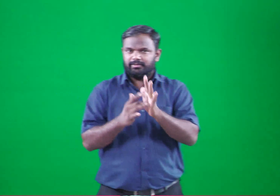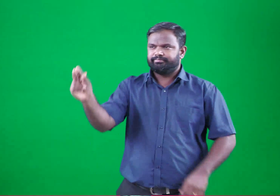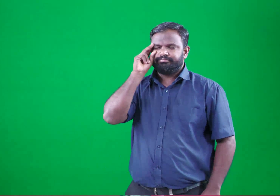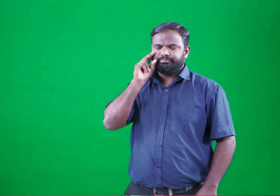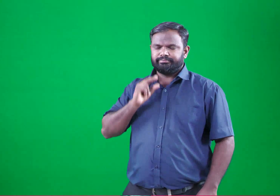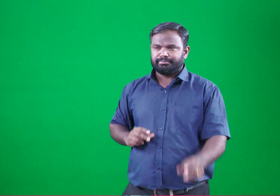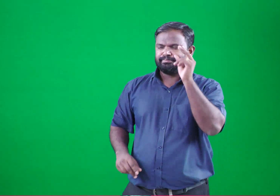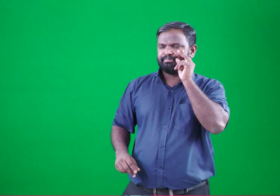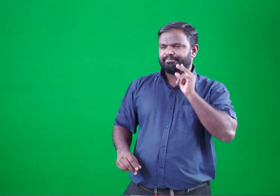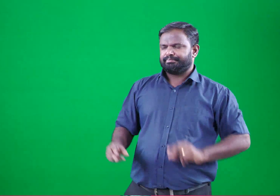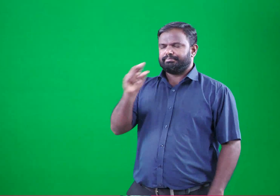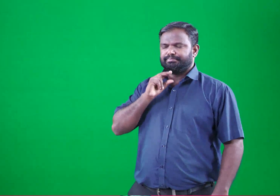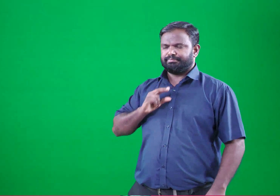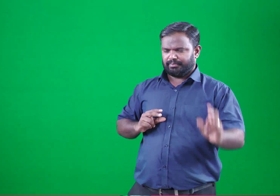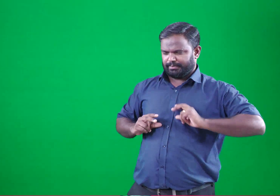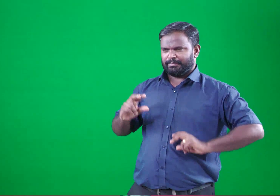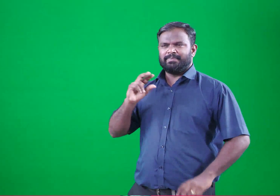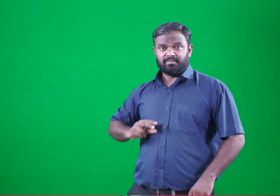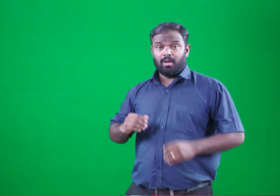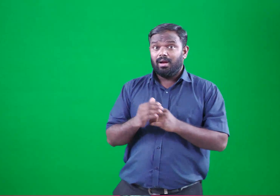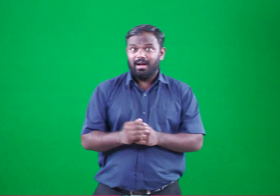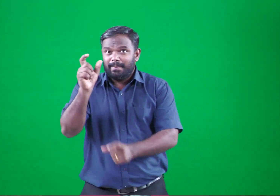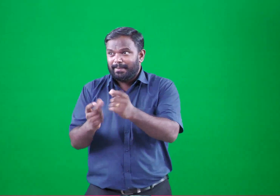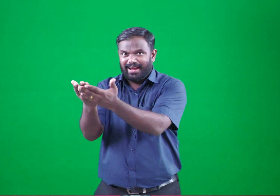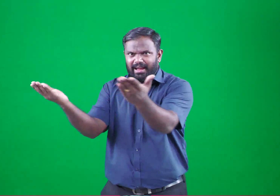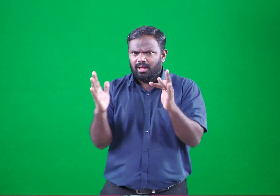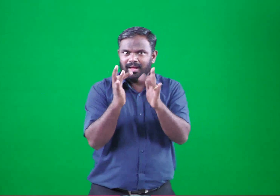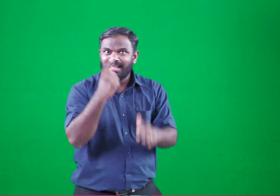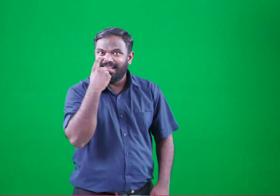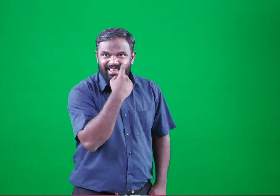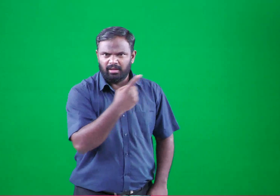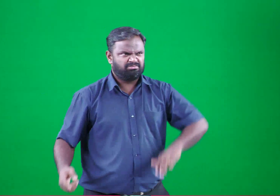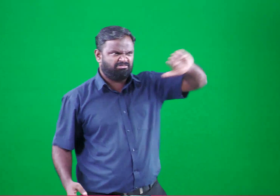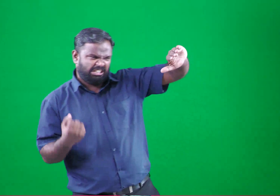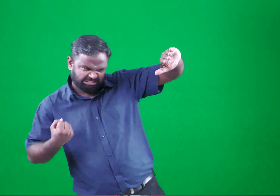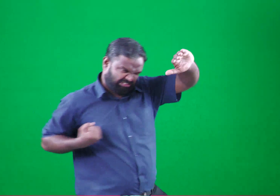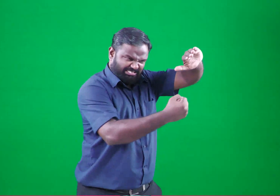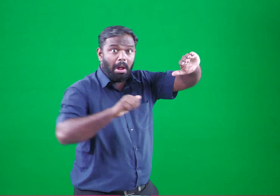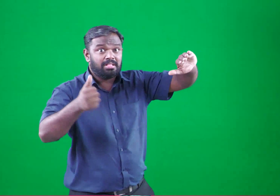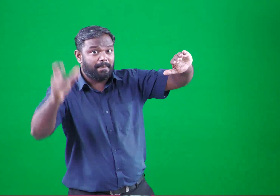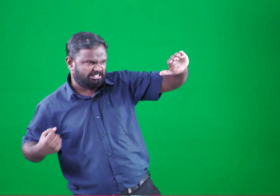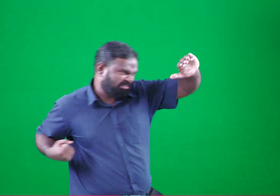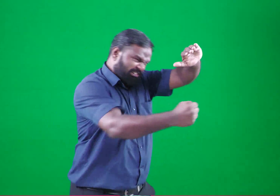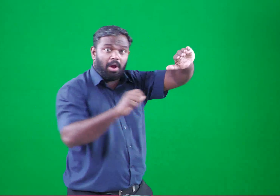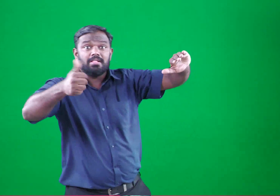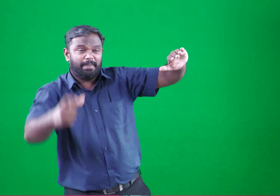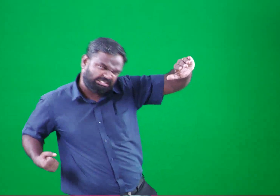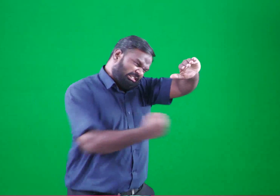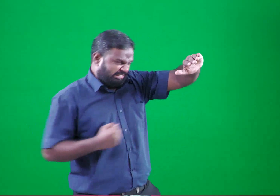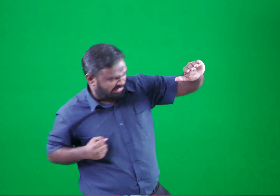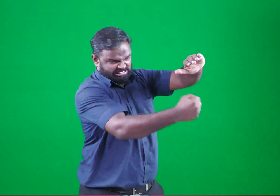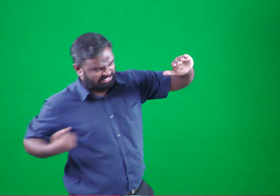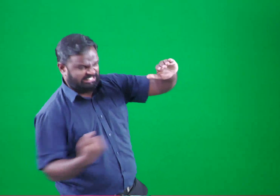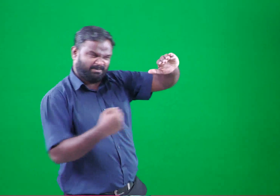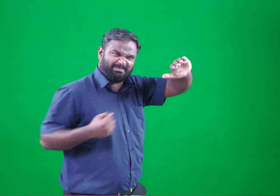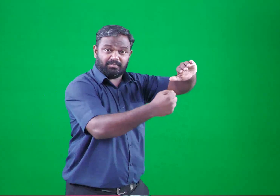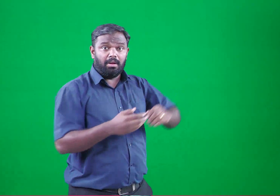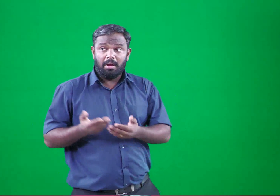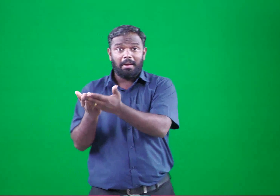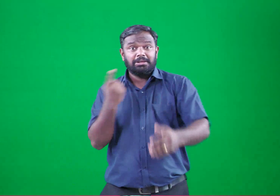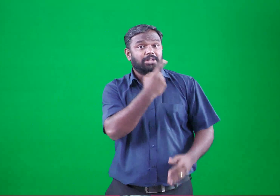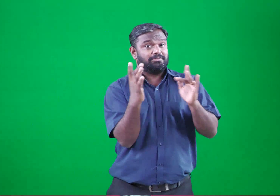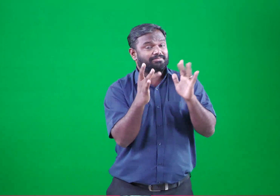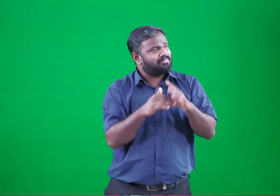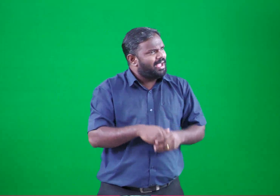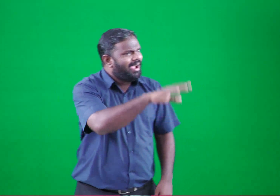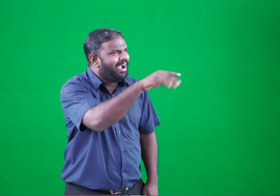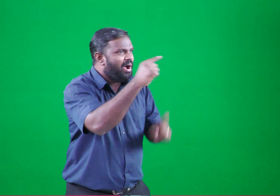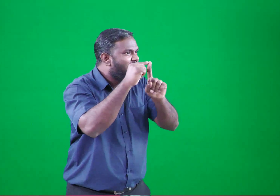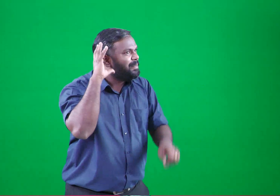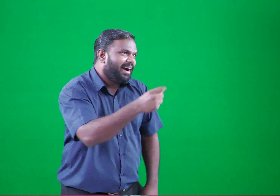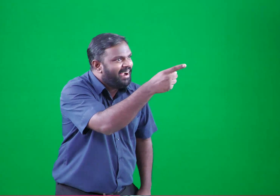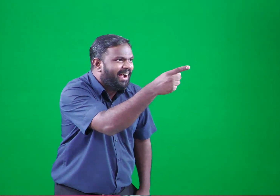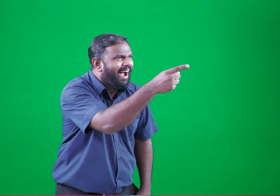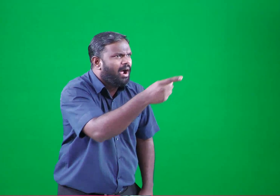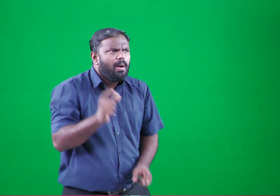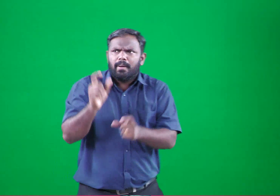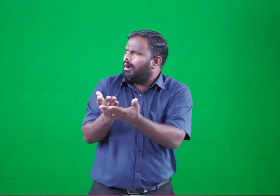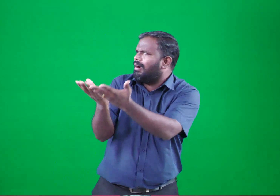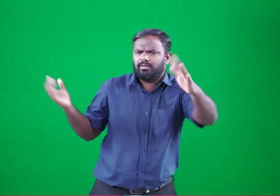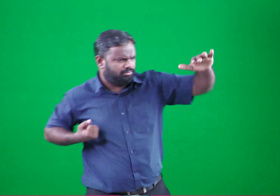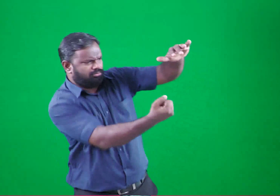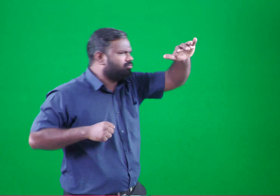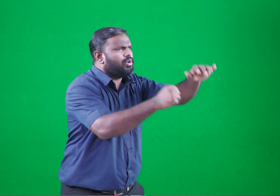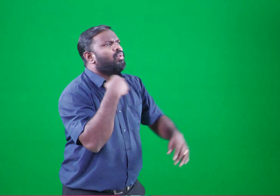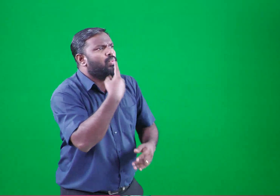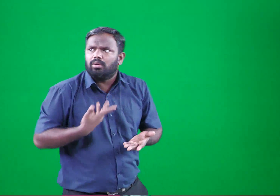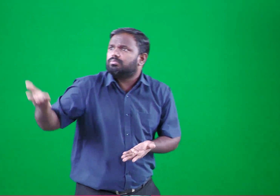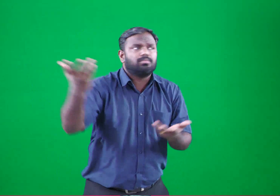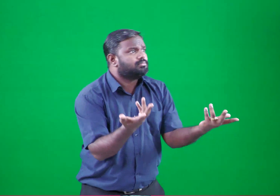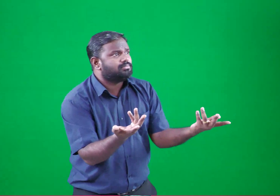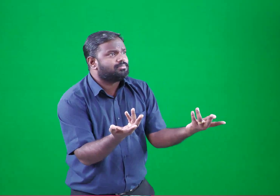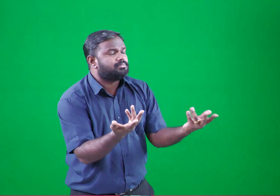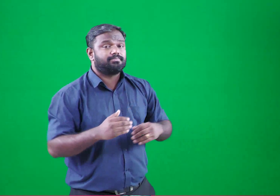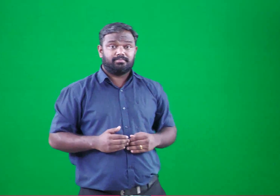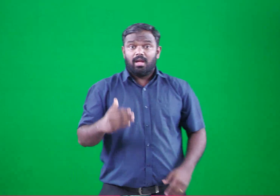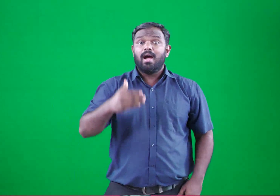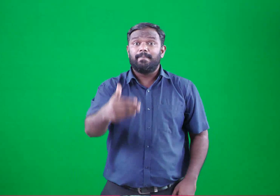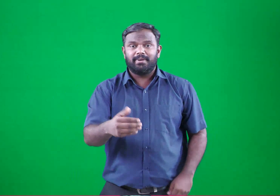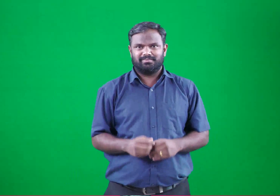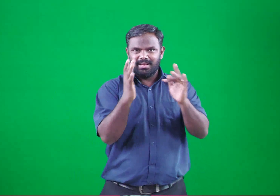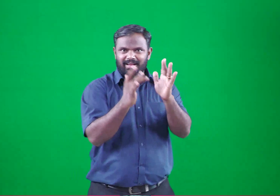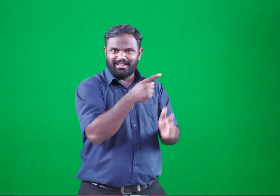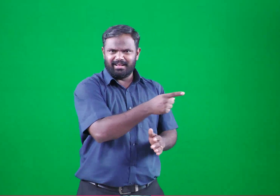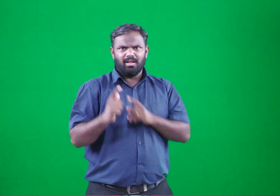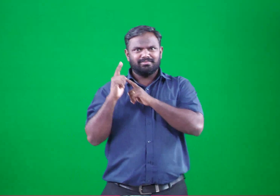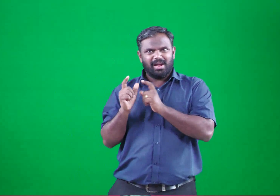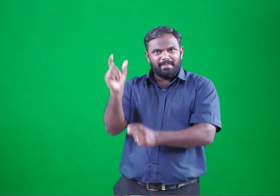They blindfolded Him, struck Him with their fists, and said to Him, "Prophesy!"